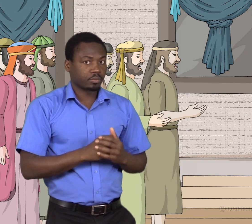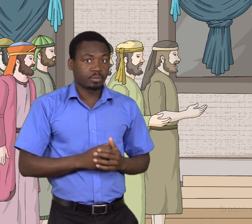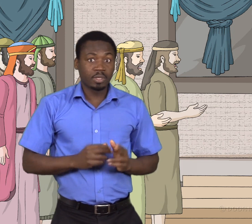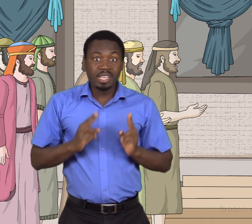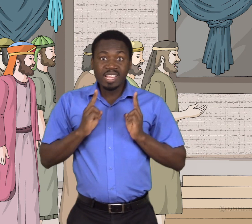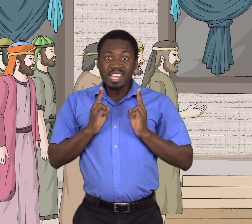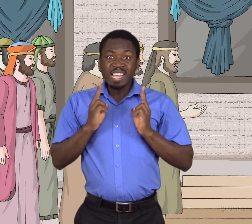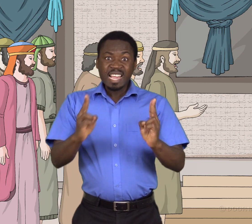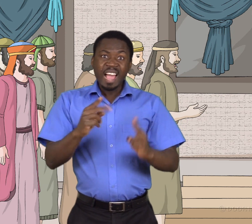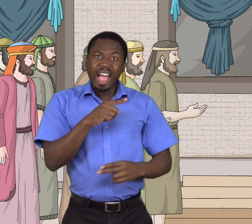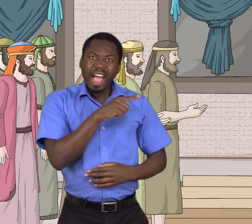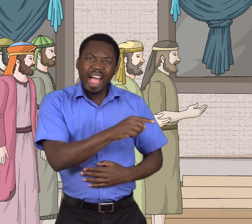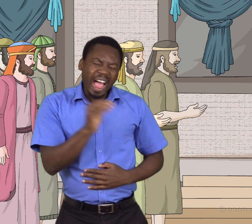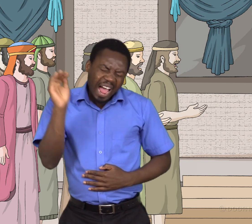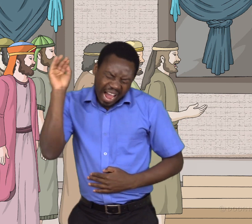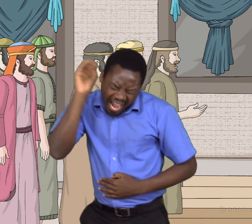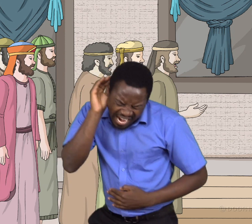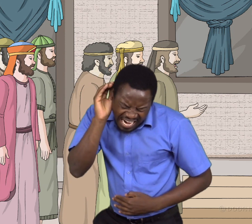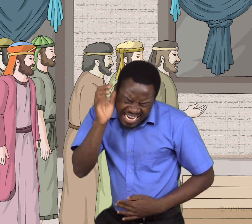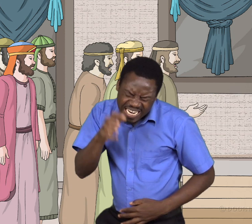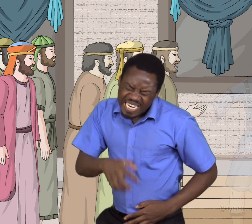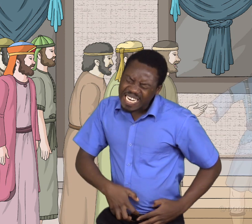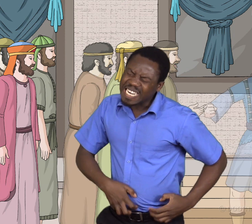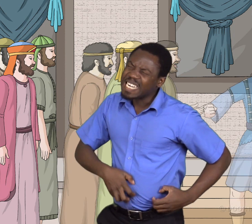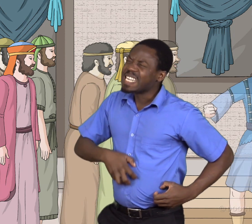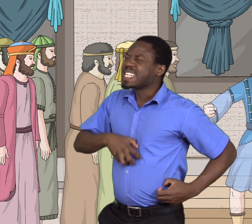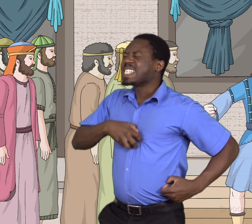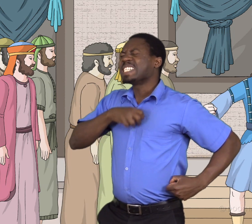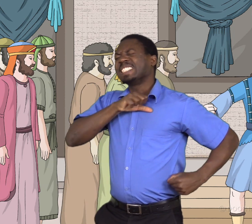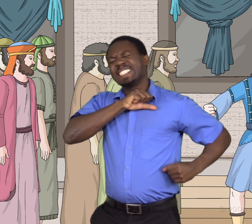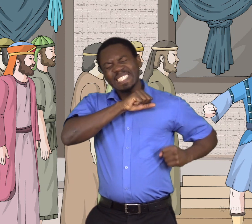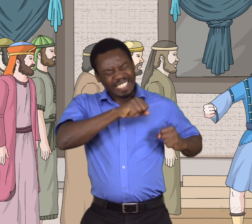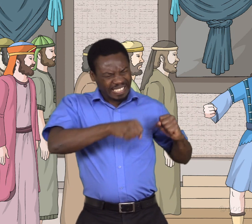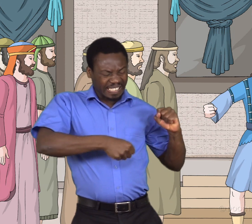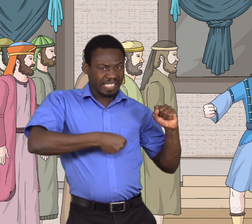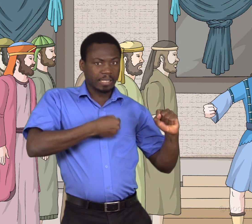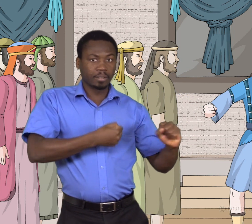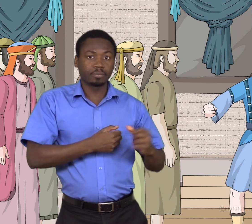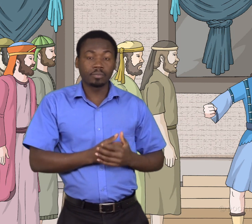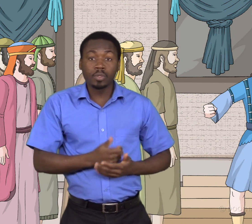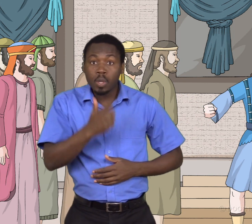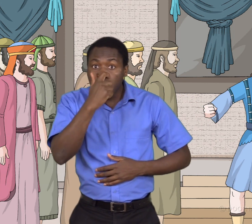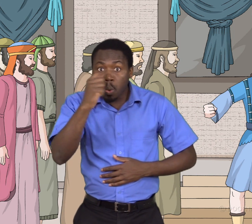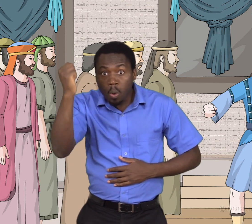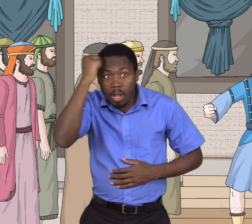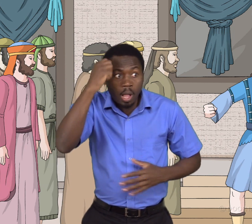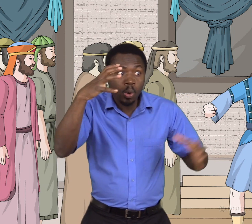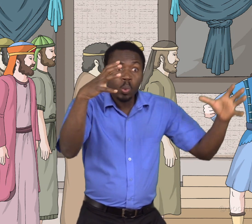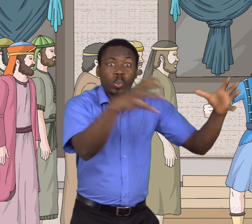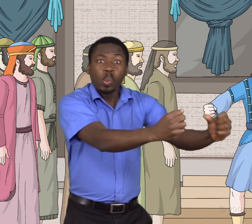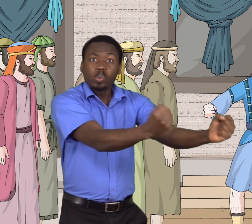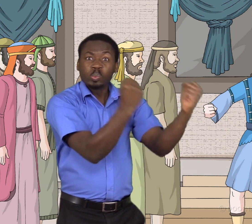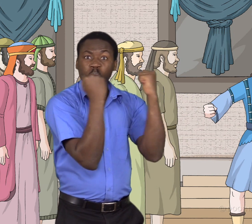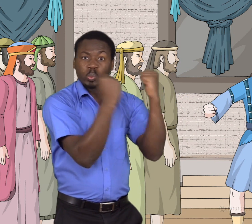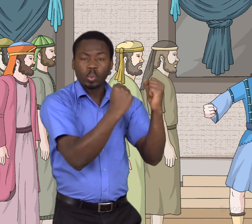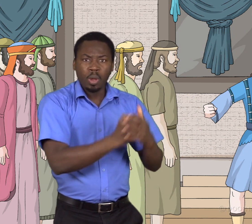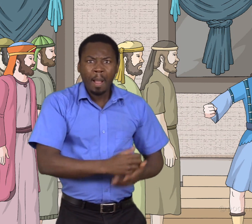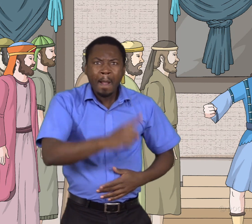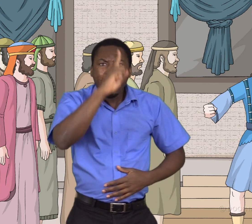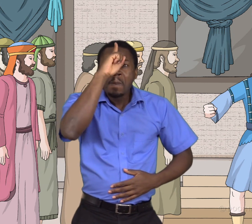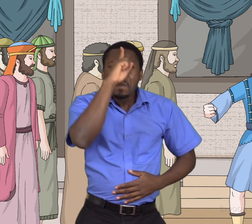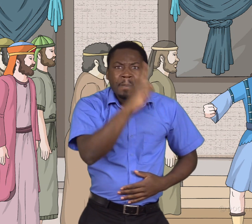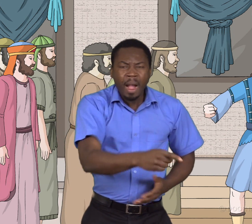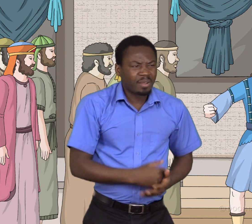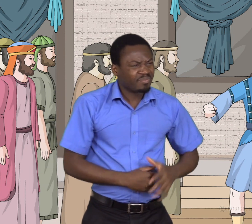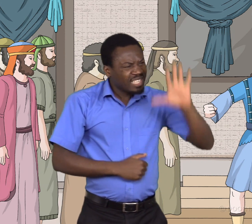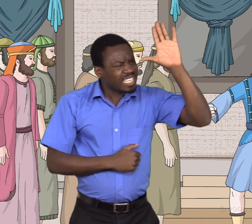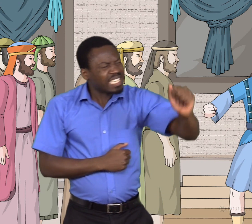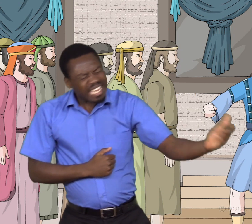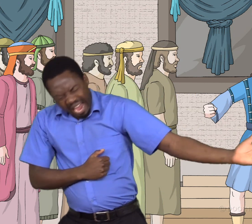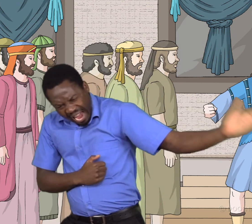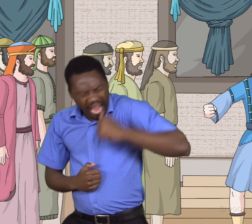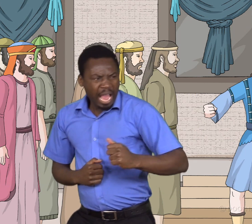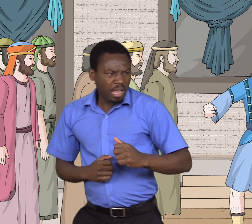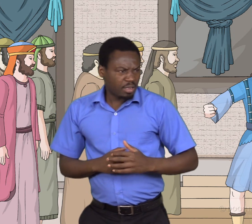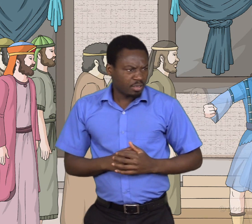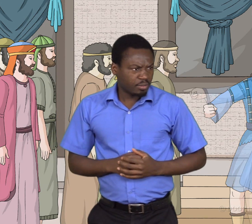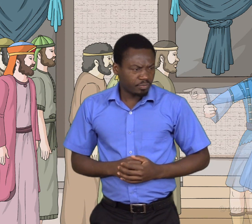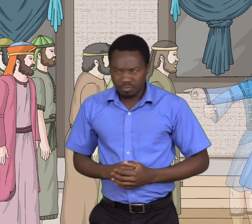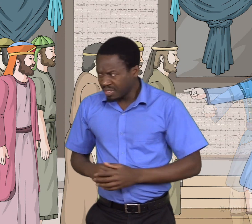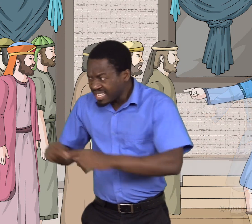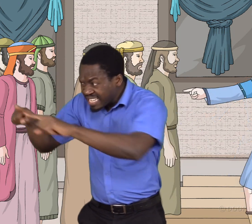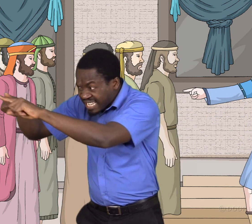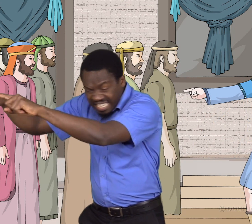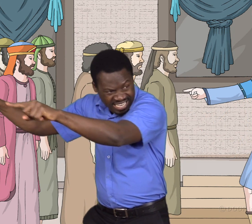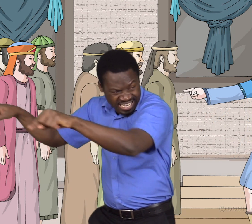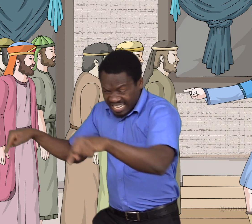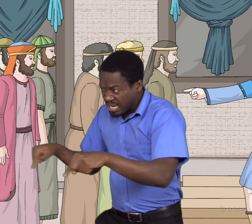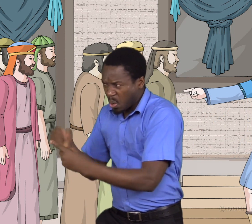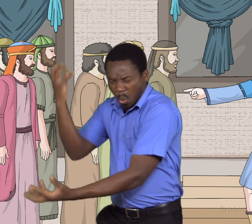At this, Nebuchadnezzar was filled with rage, and the expression on his face changed toward Shadrach, Meshach, and Abednego.